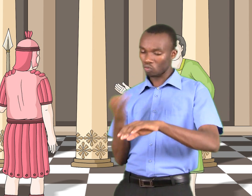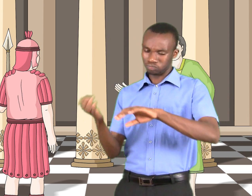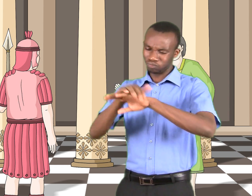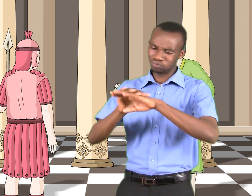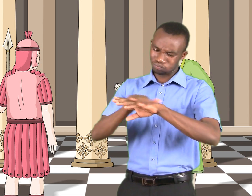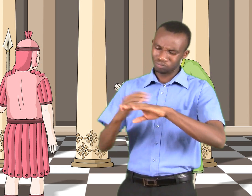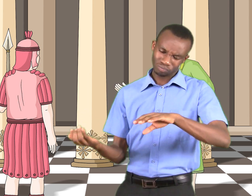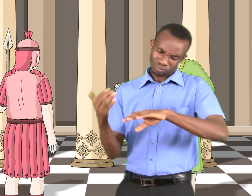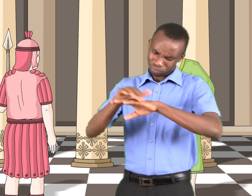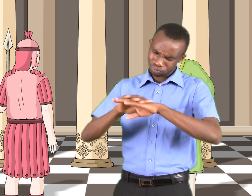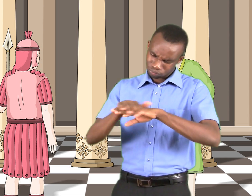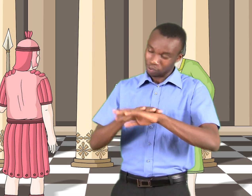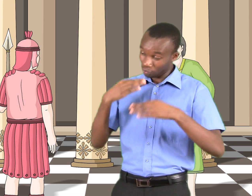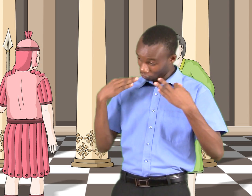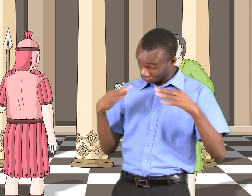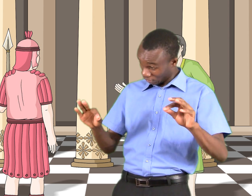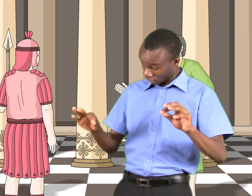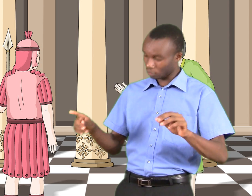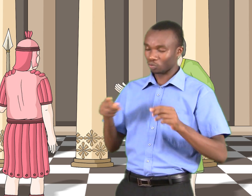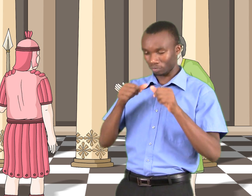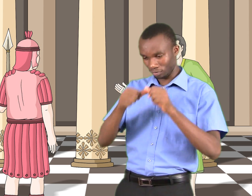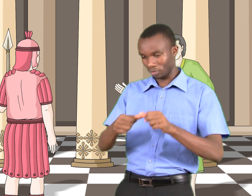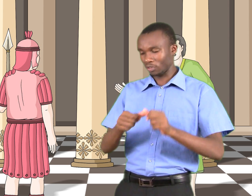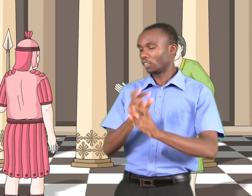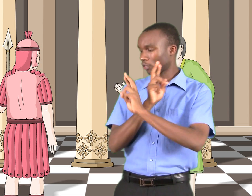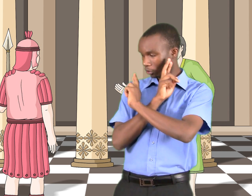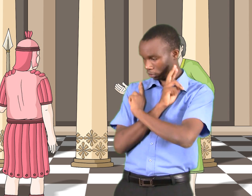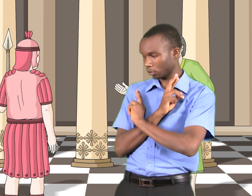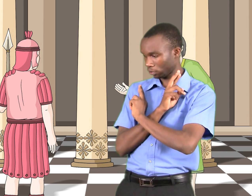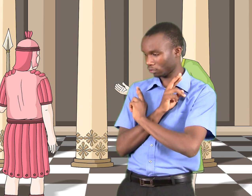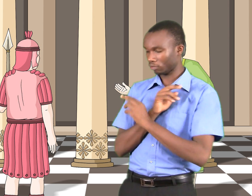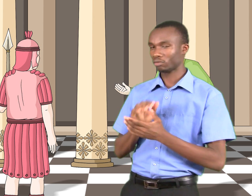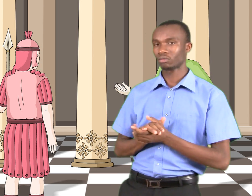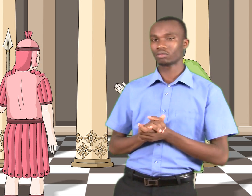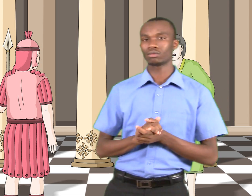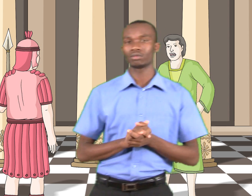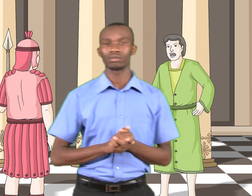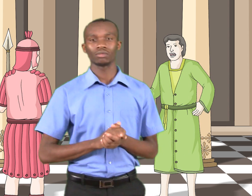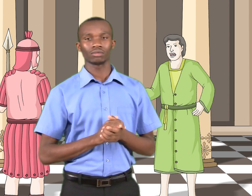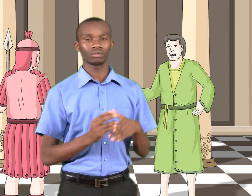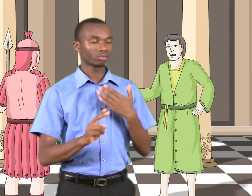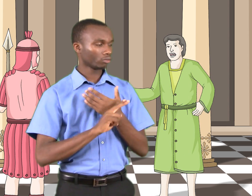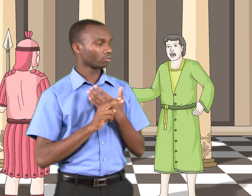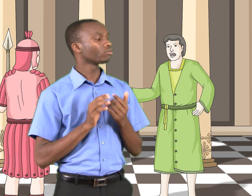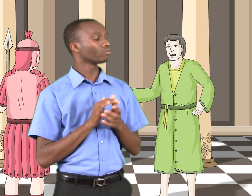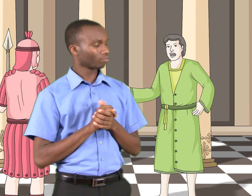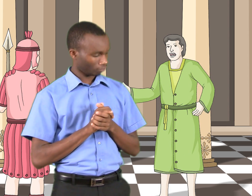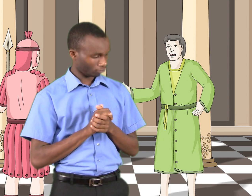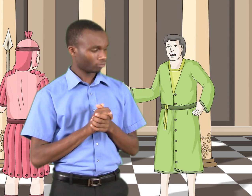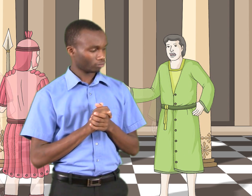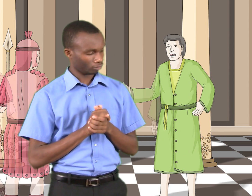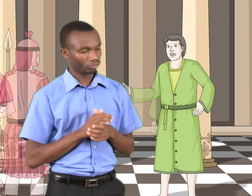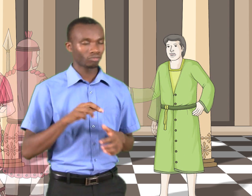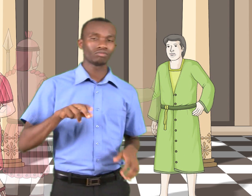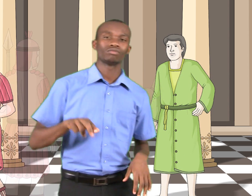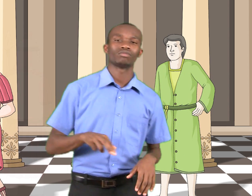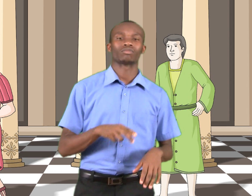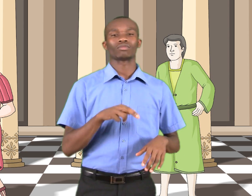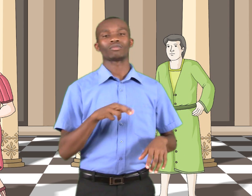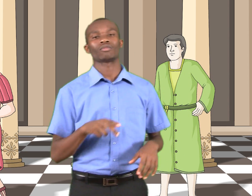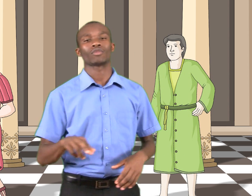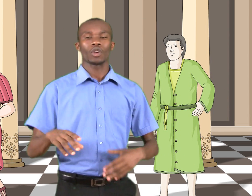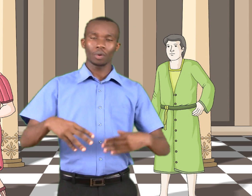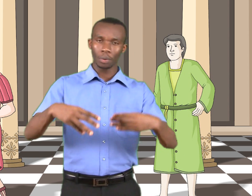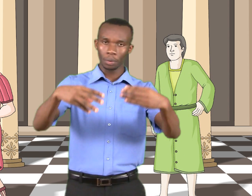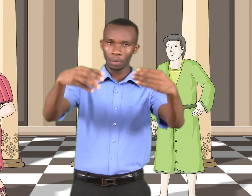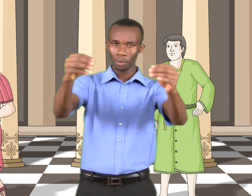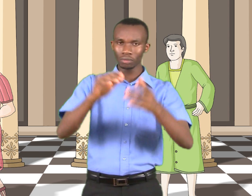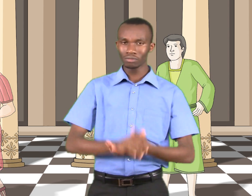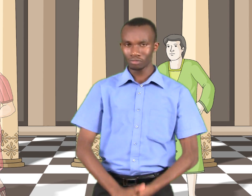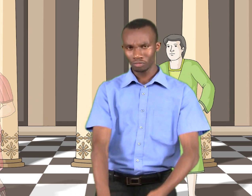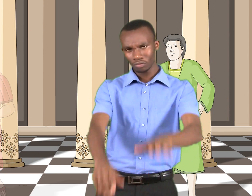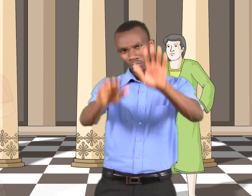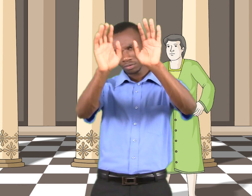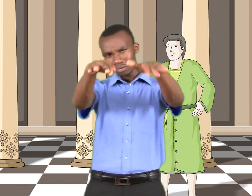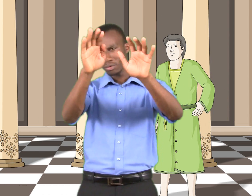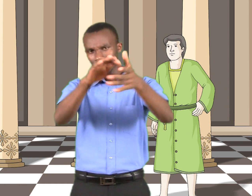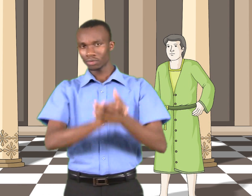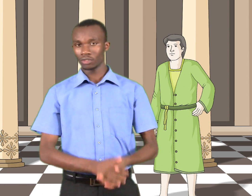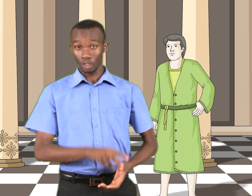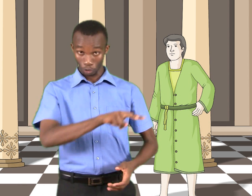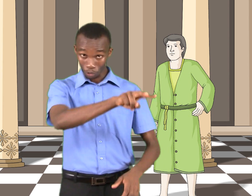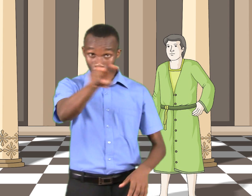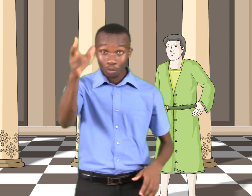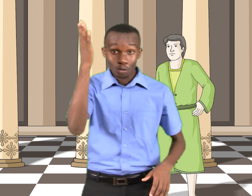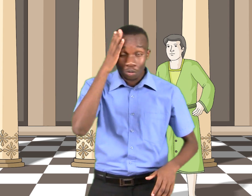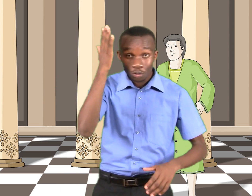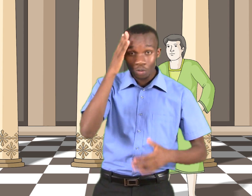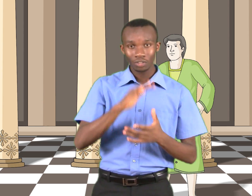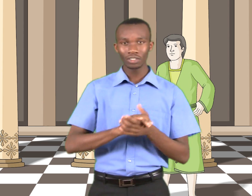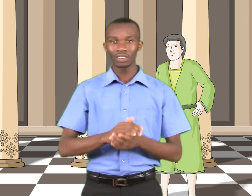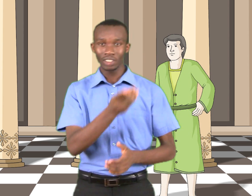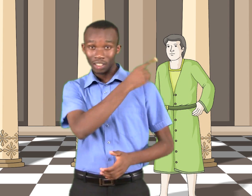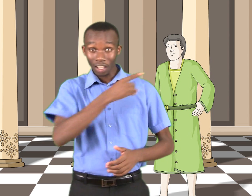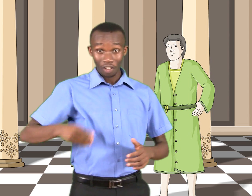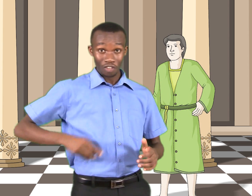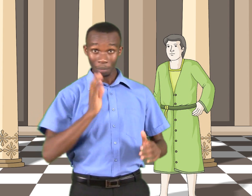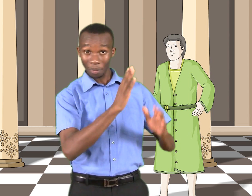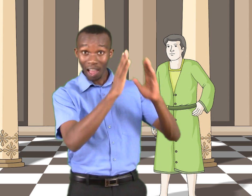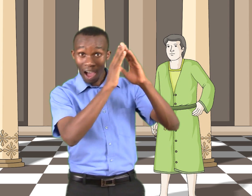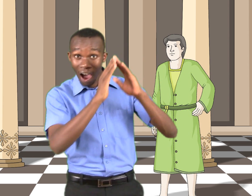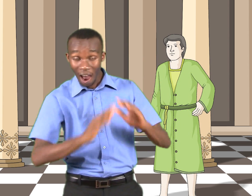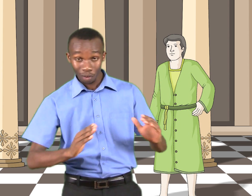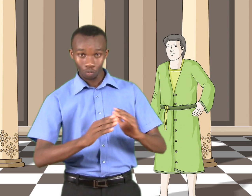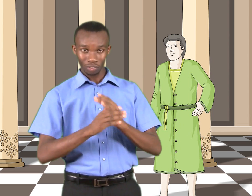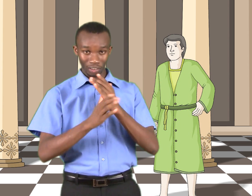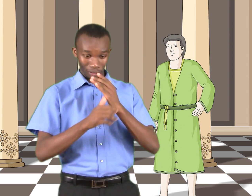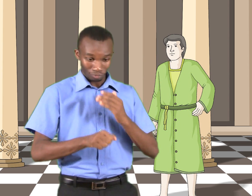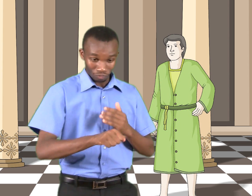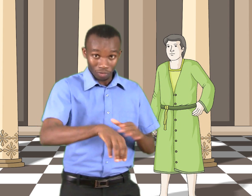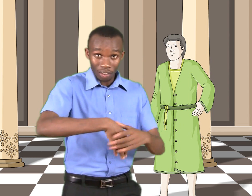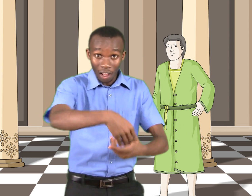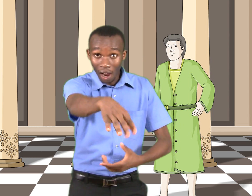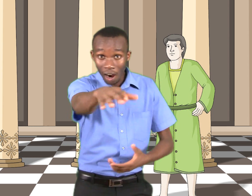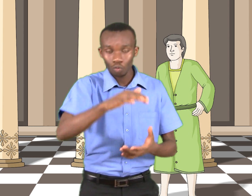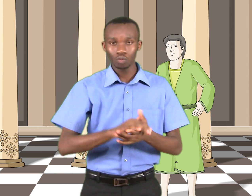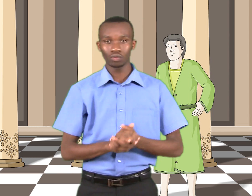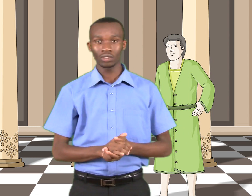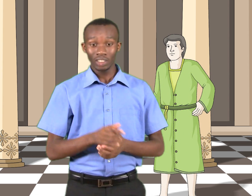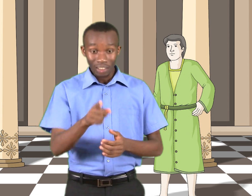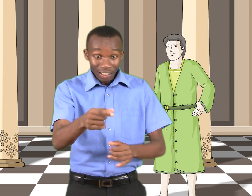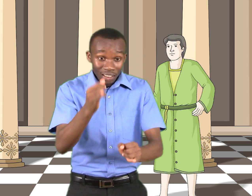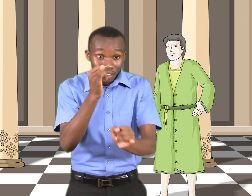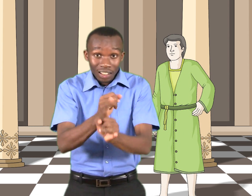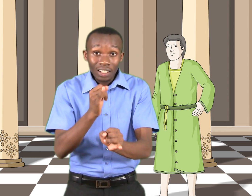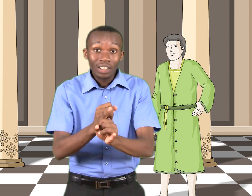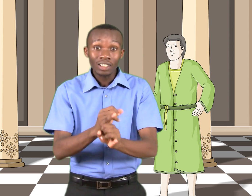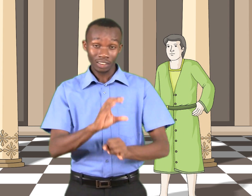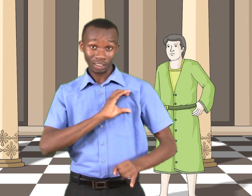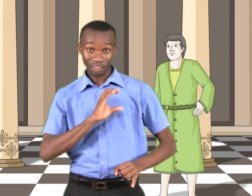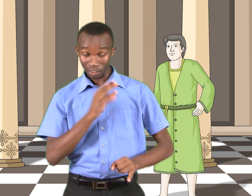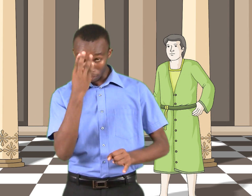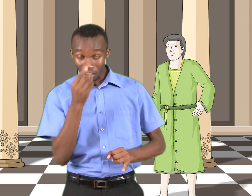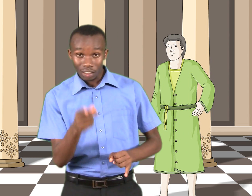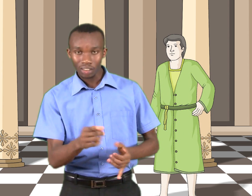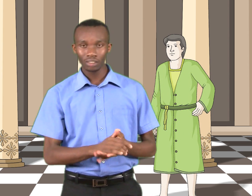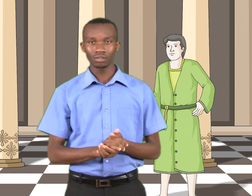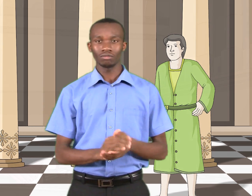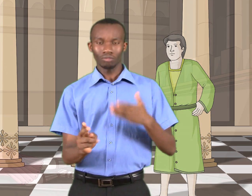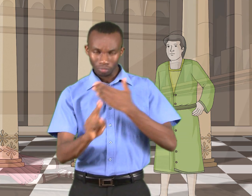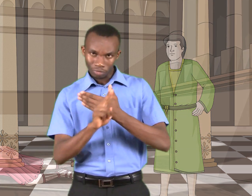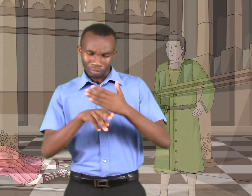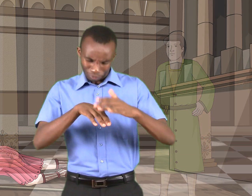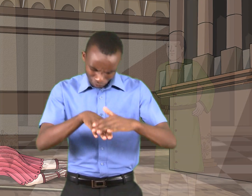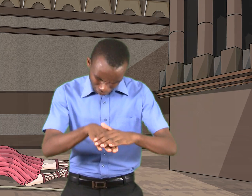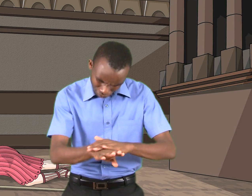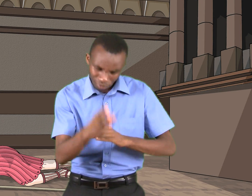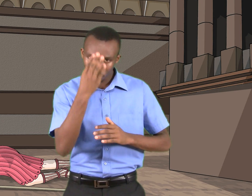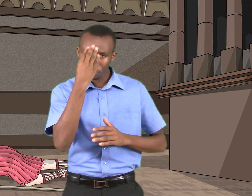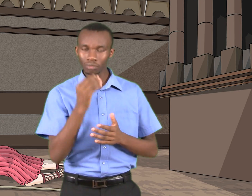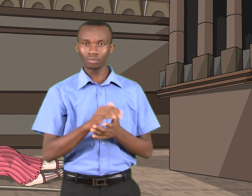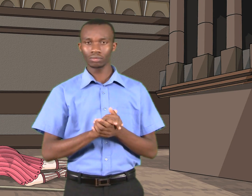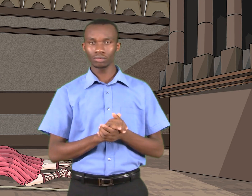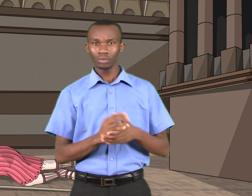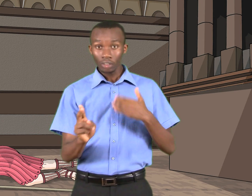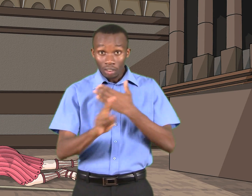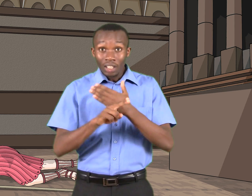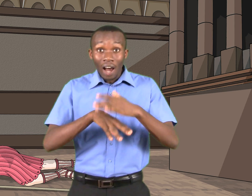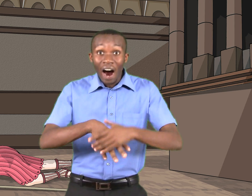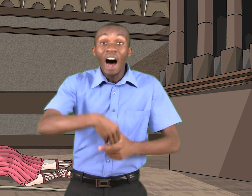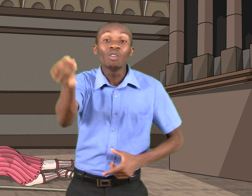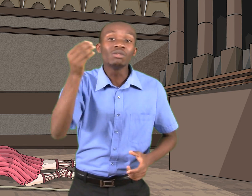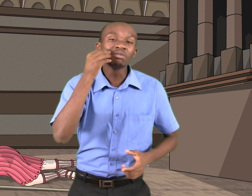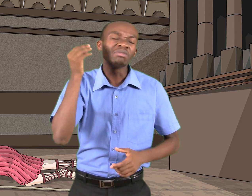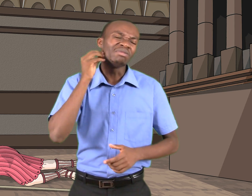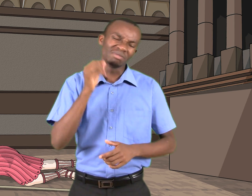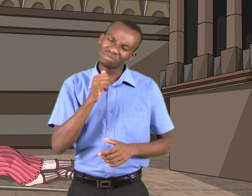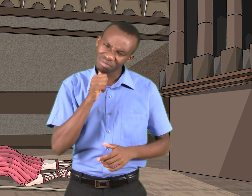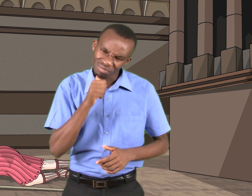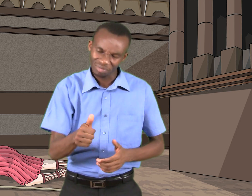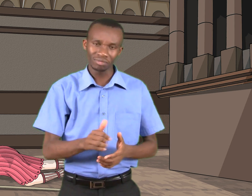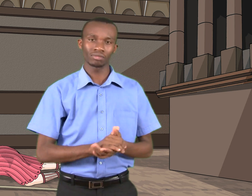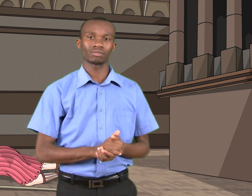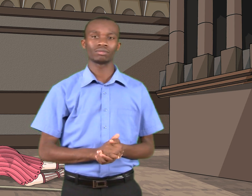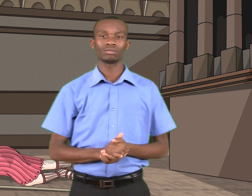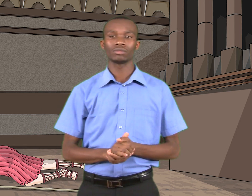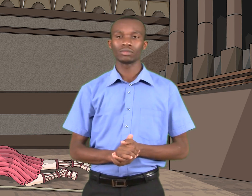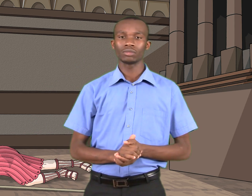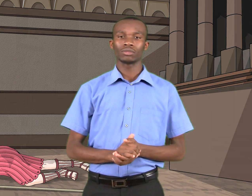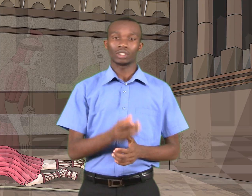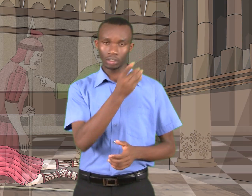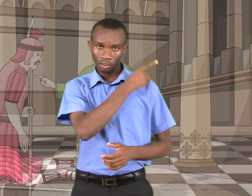Then he said to Uriah, “Go down to your house and wash your feet.”